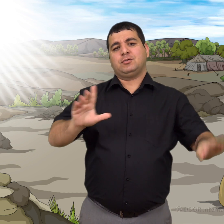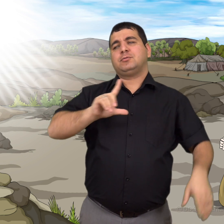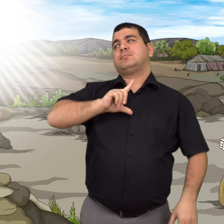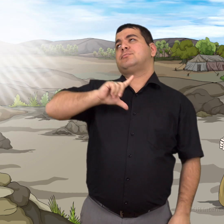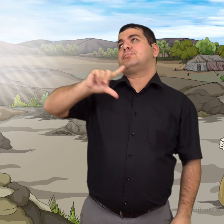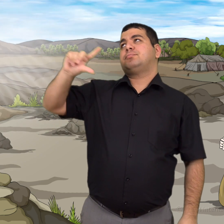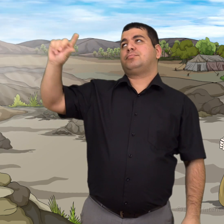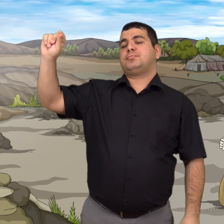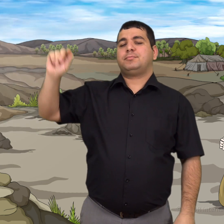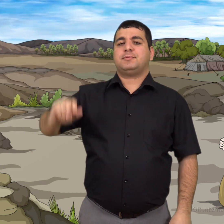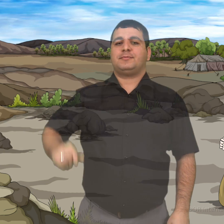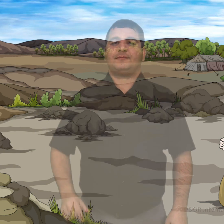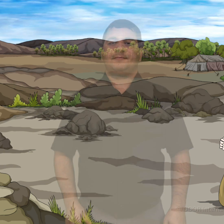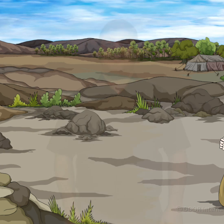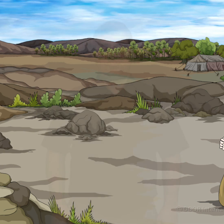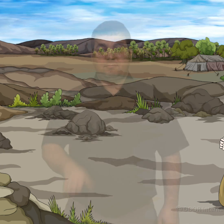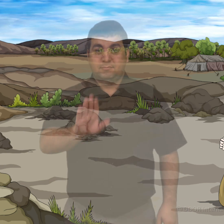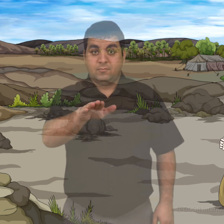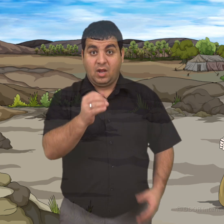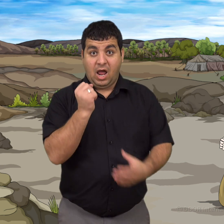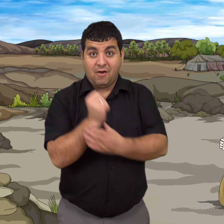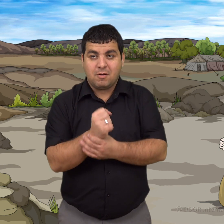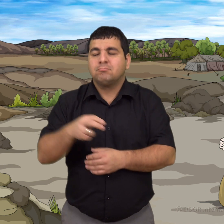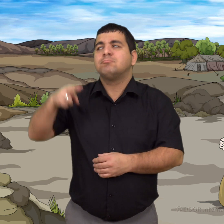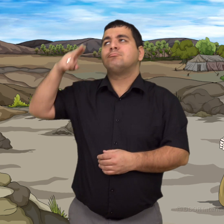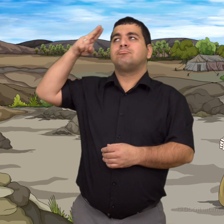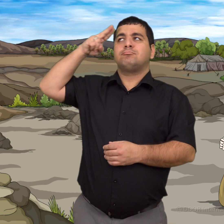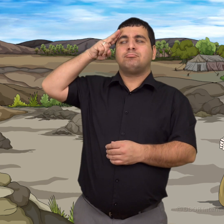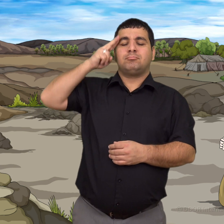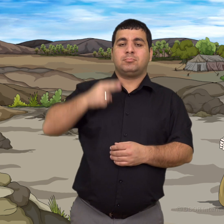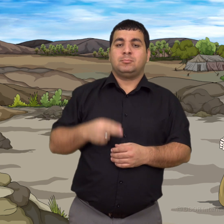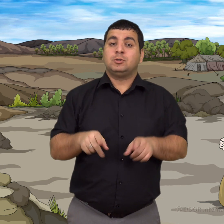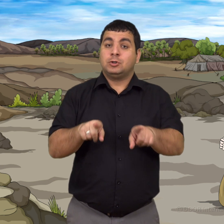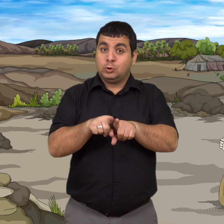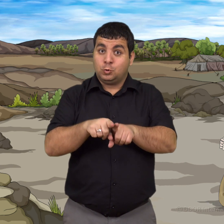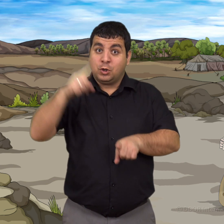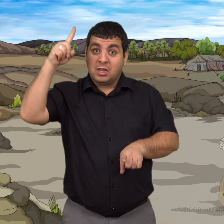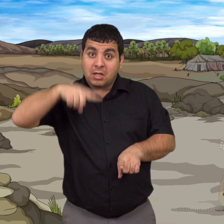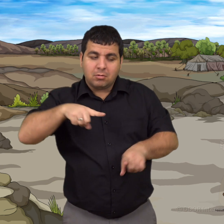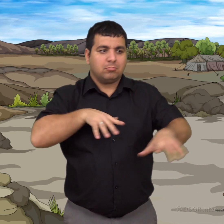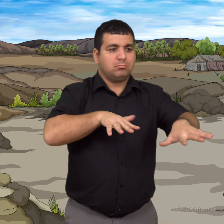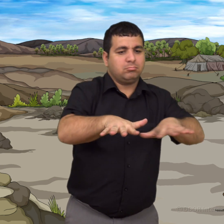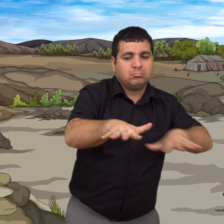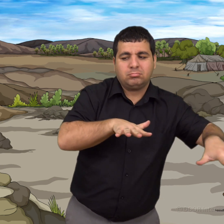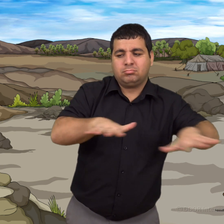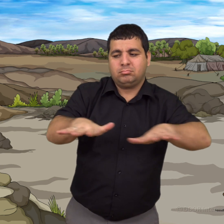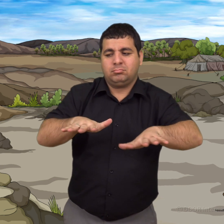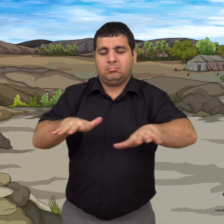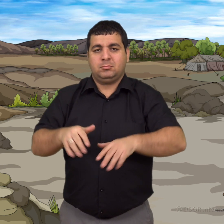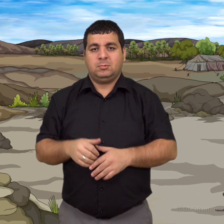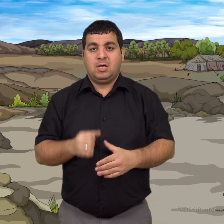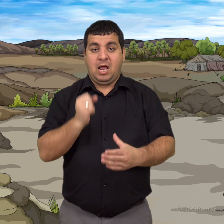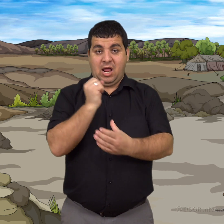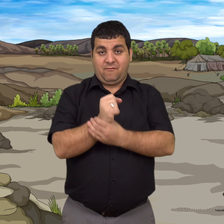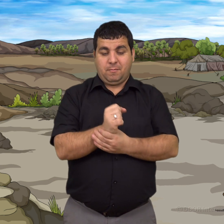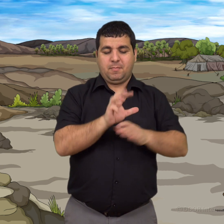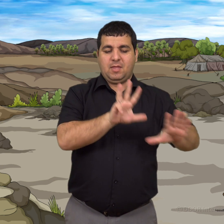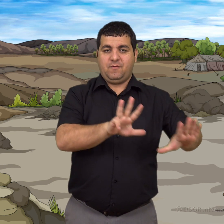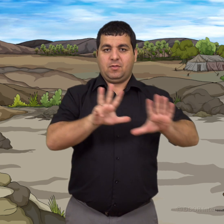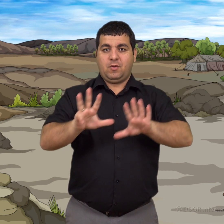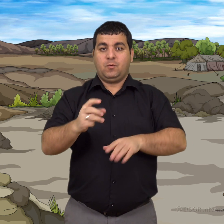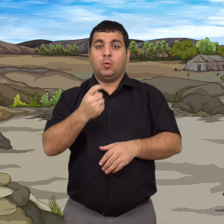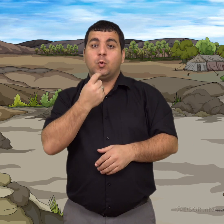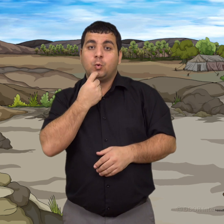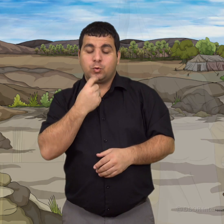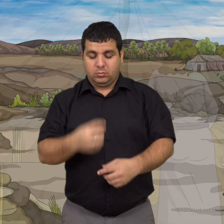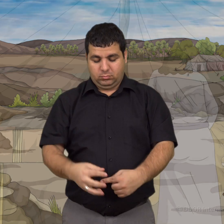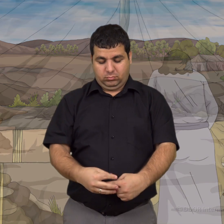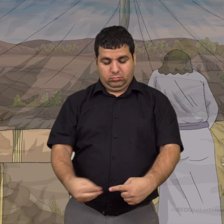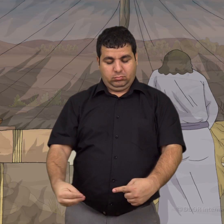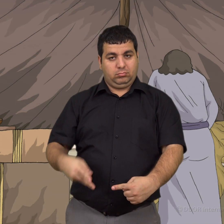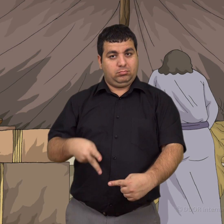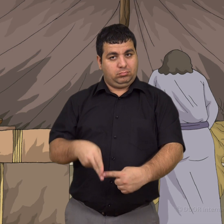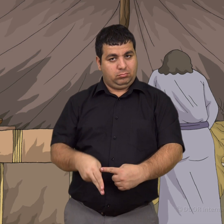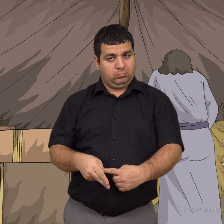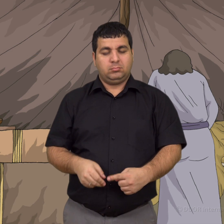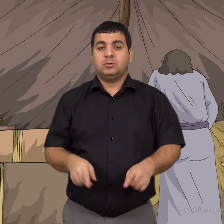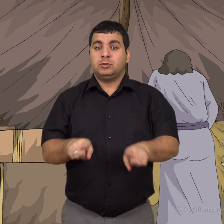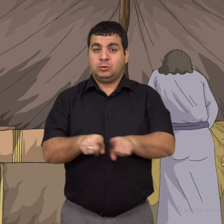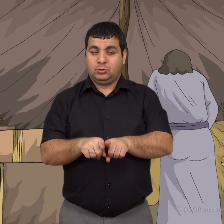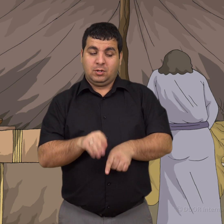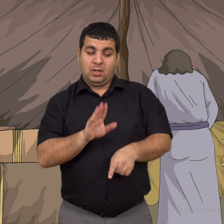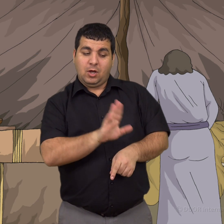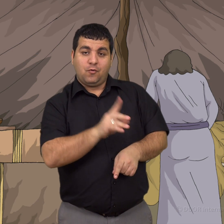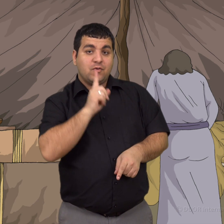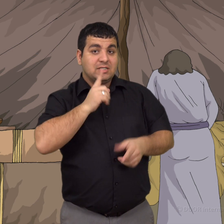When He had finished speaking with Abraham, God went up from him.